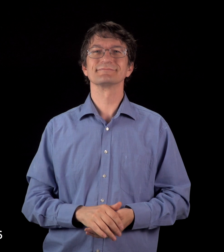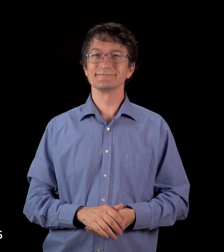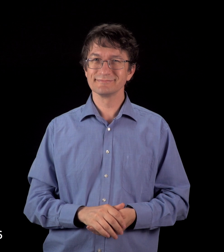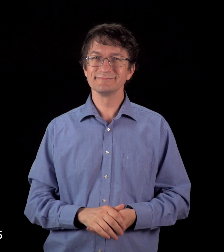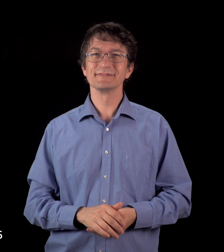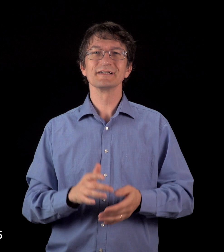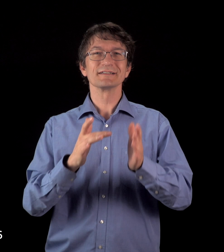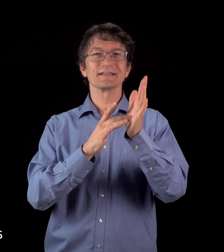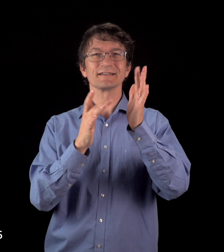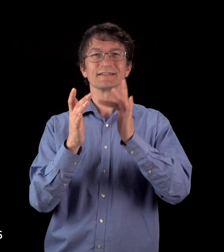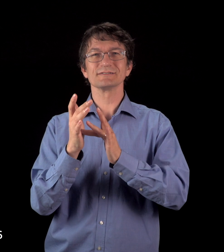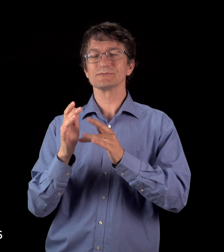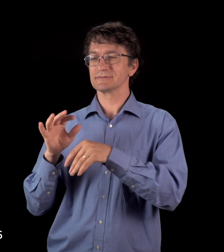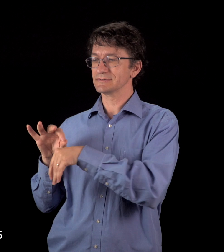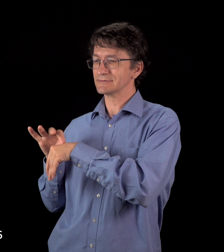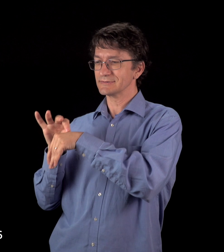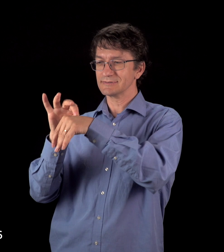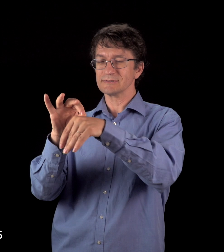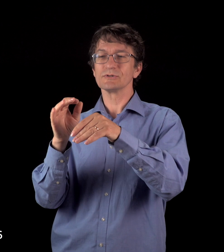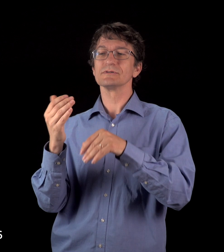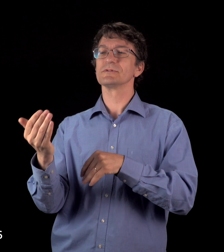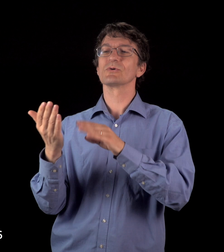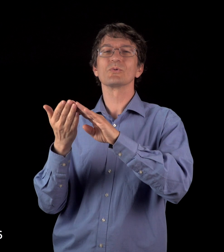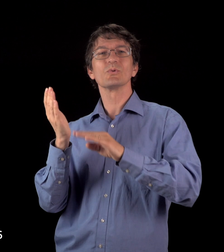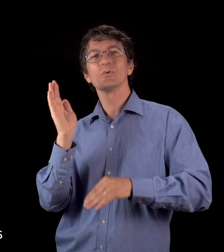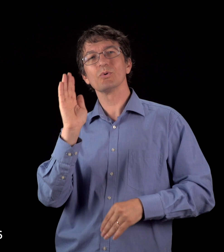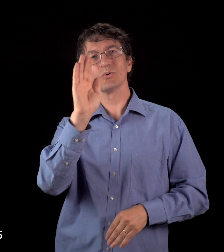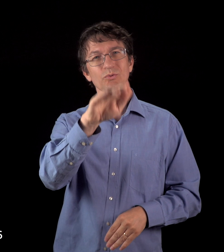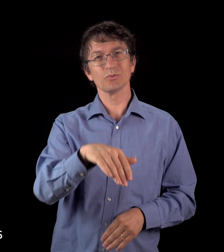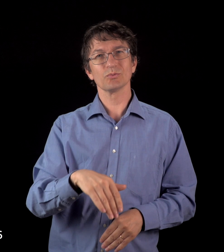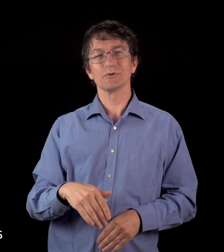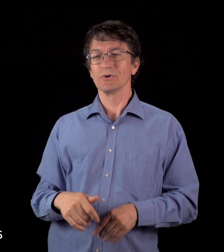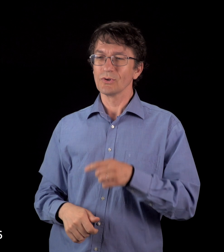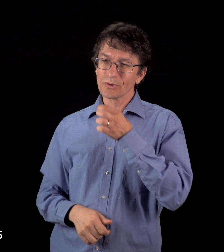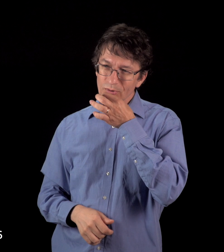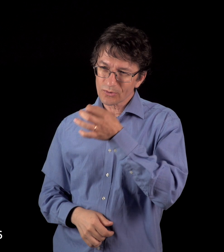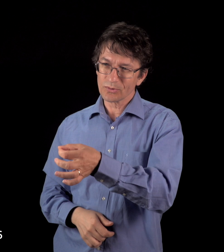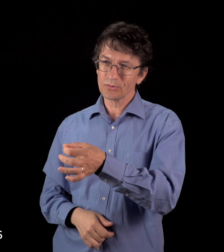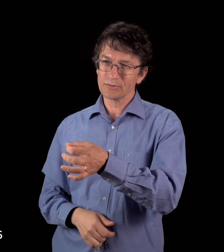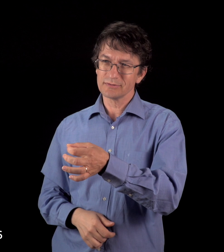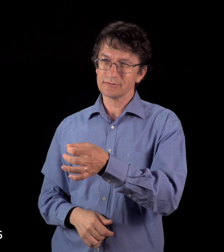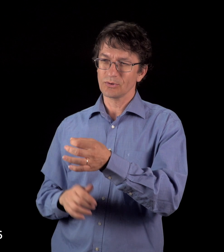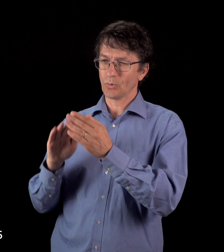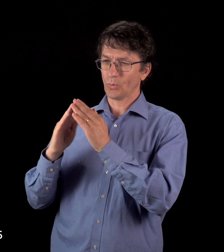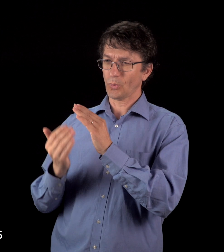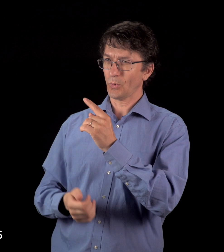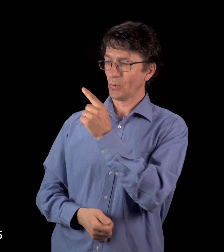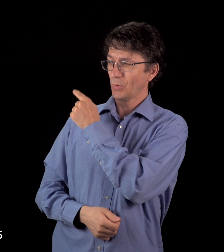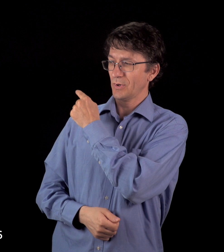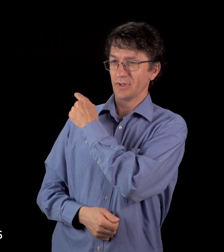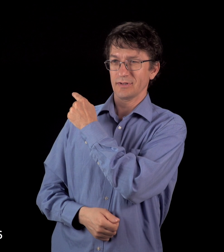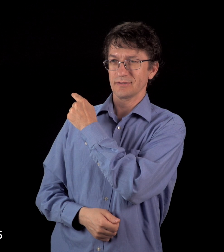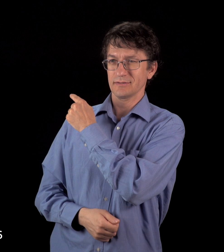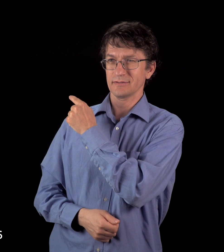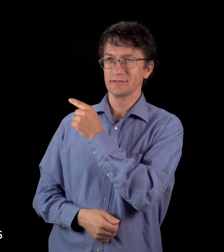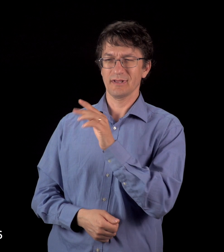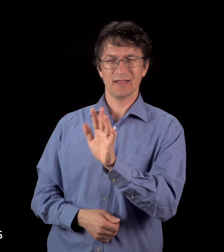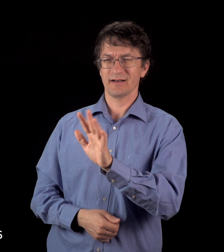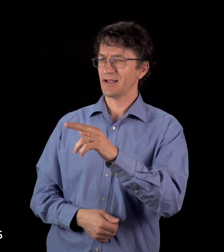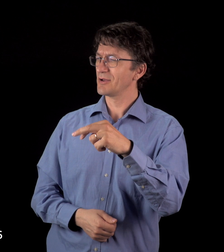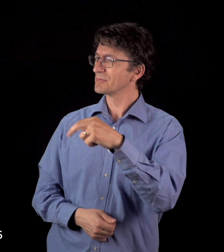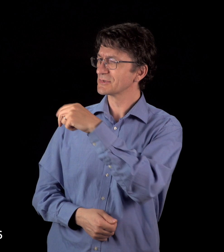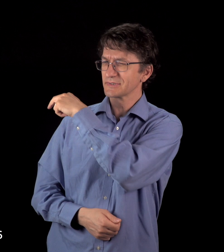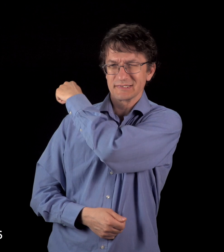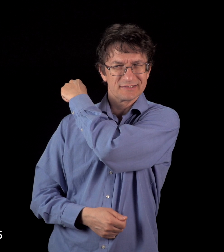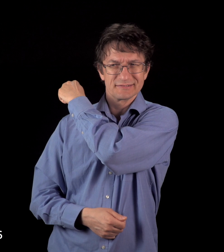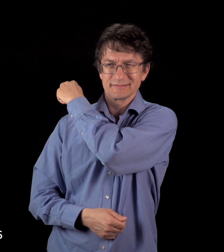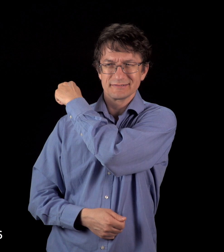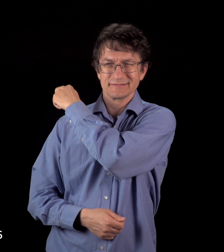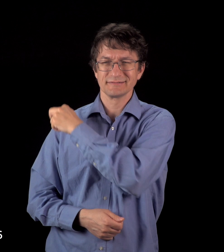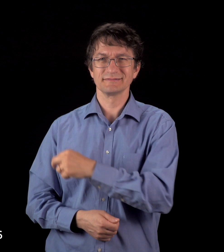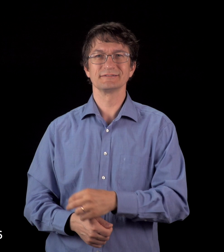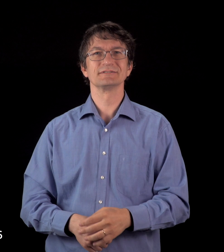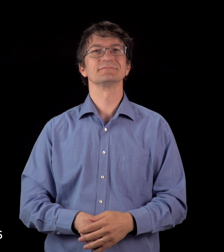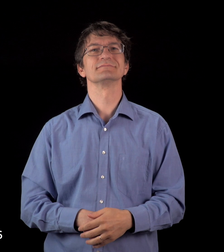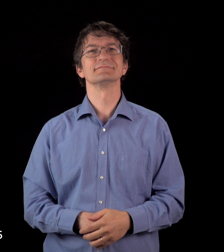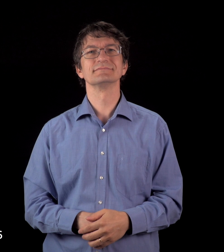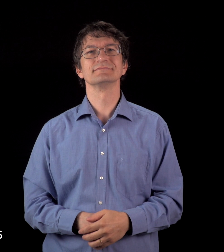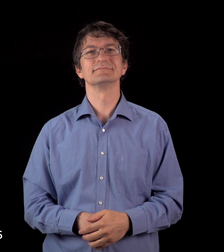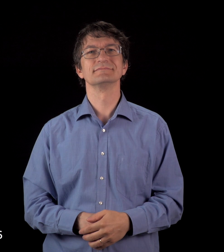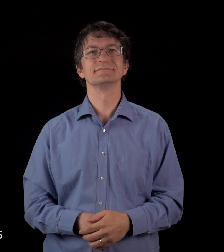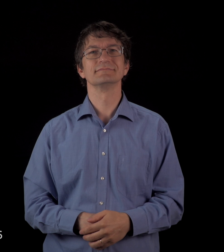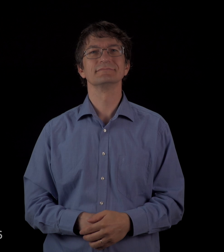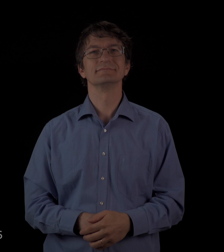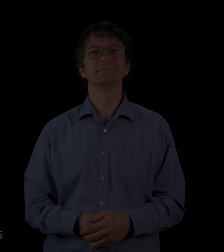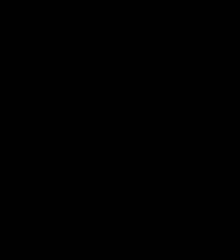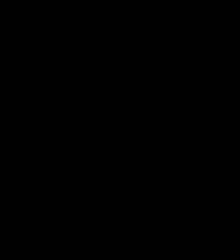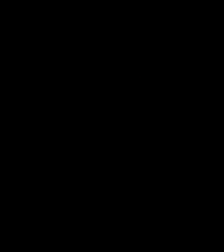Jesus sent him home and said, “Do not go back into the village.”